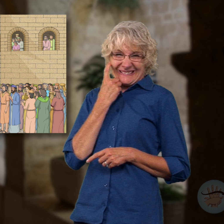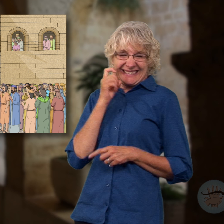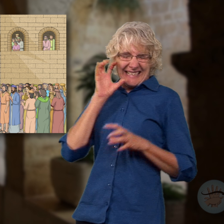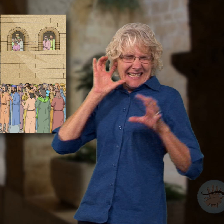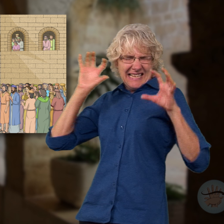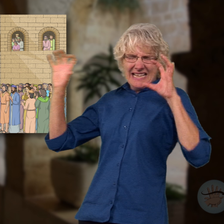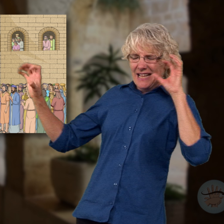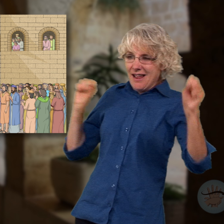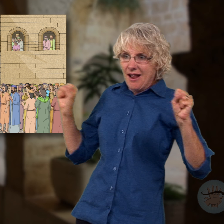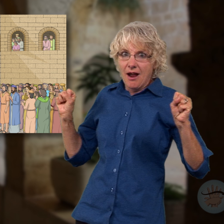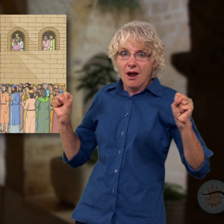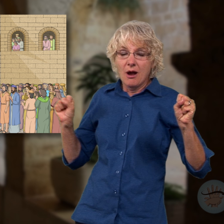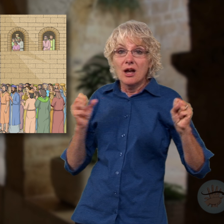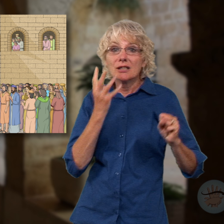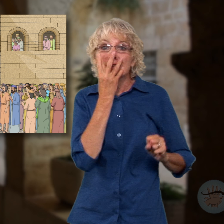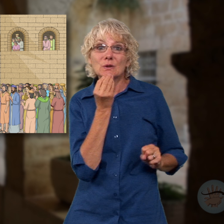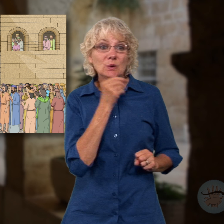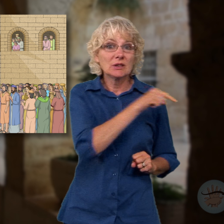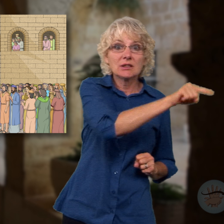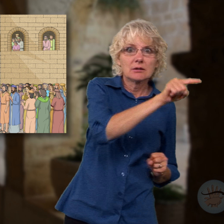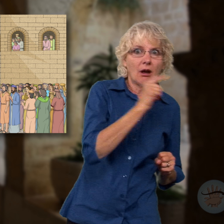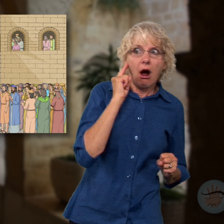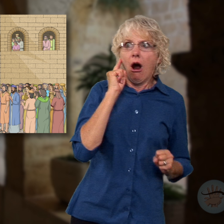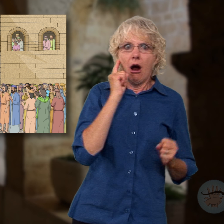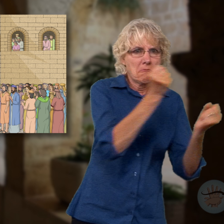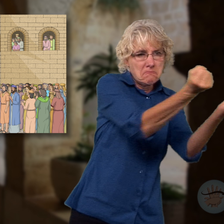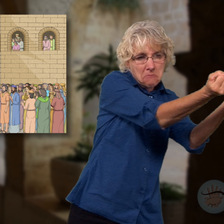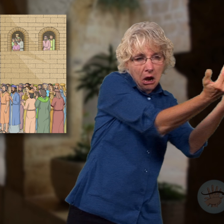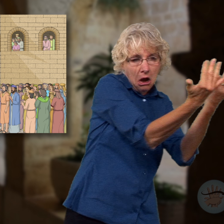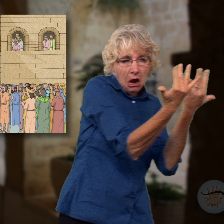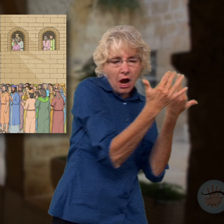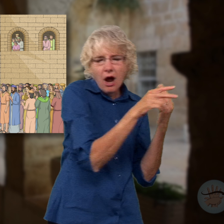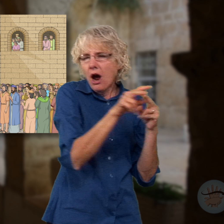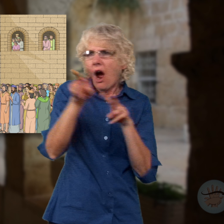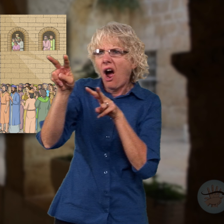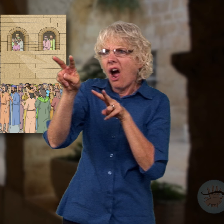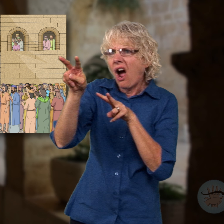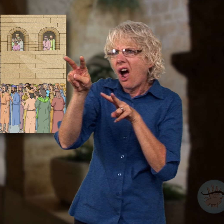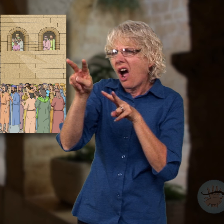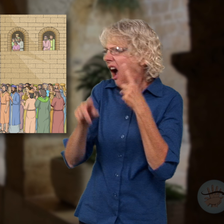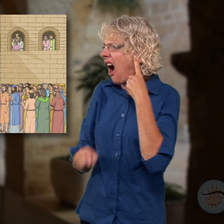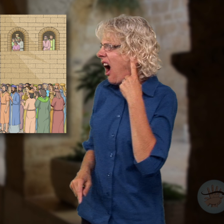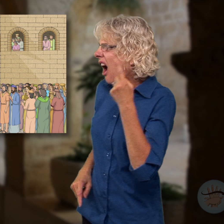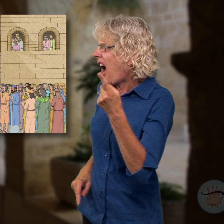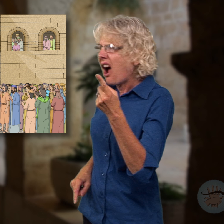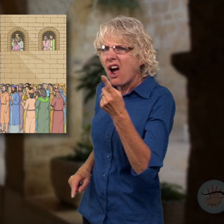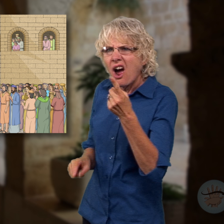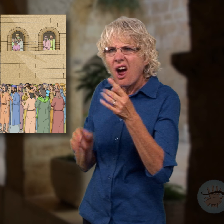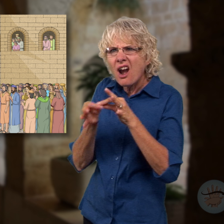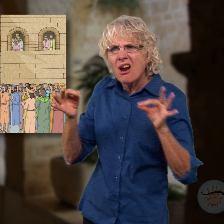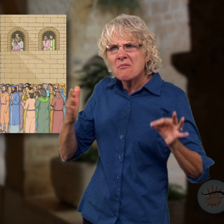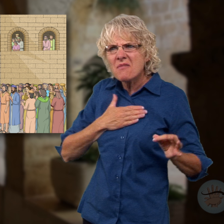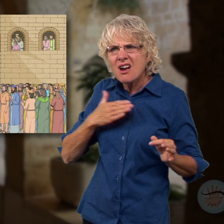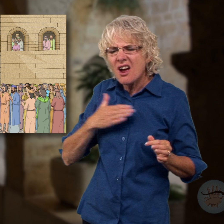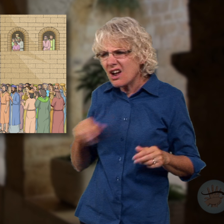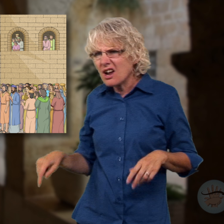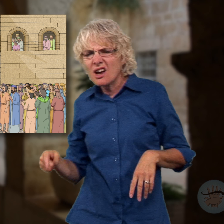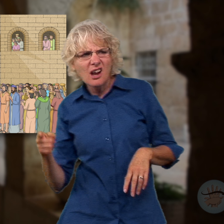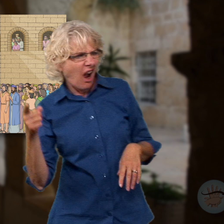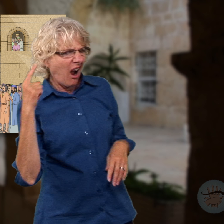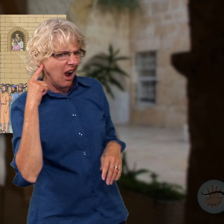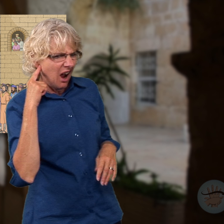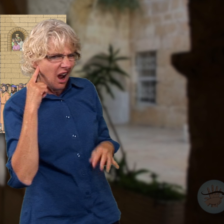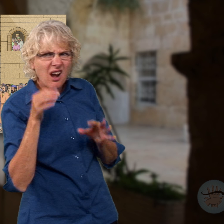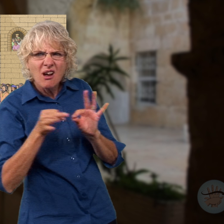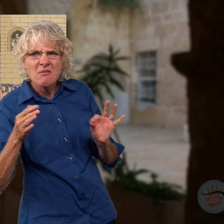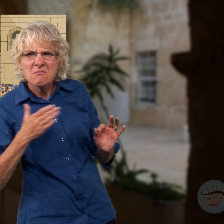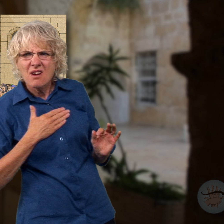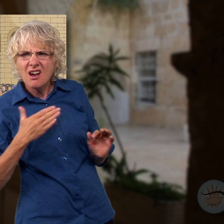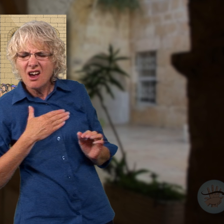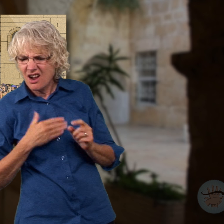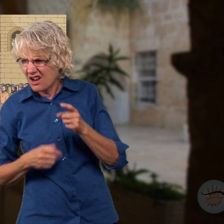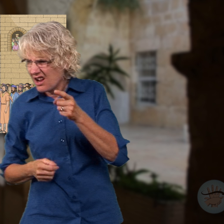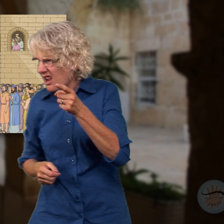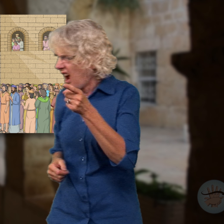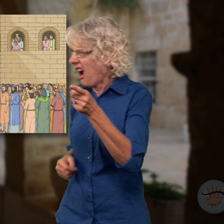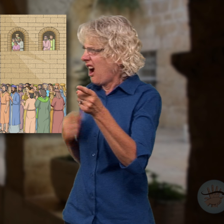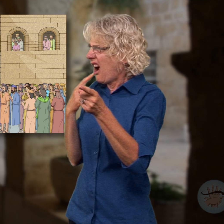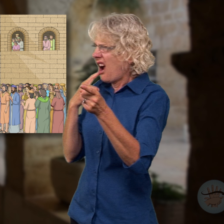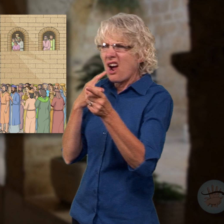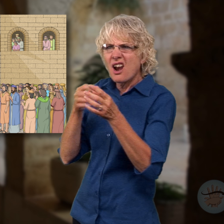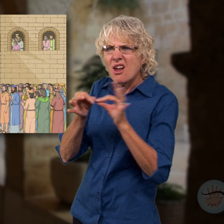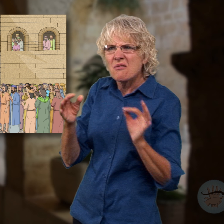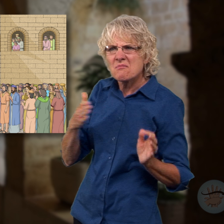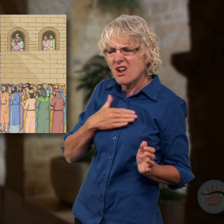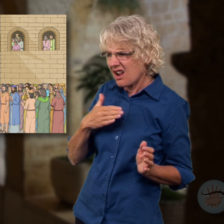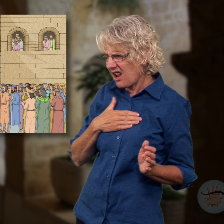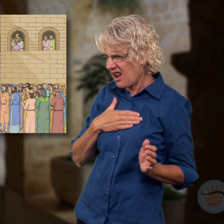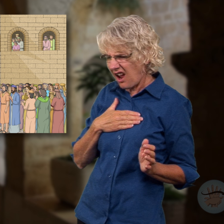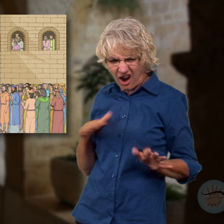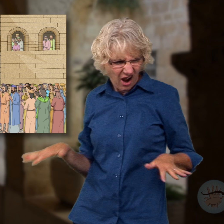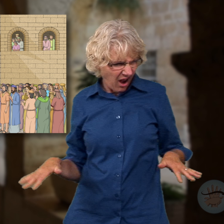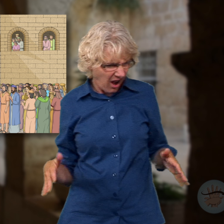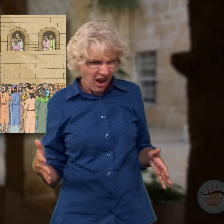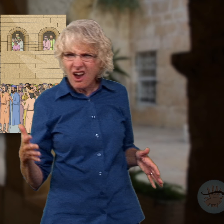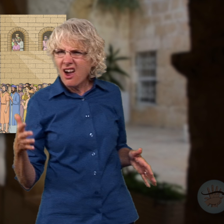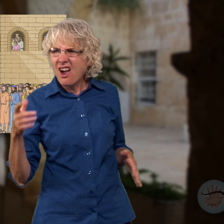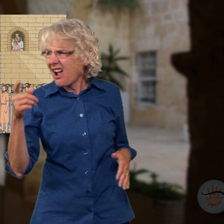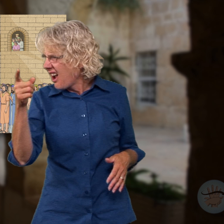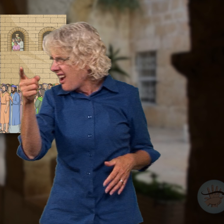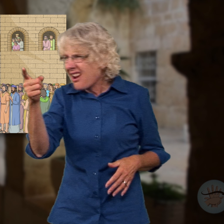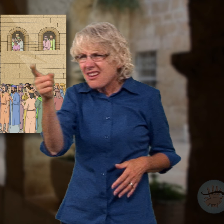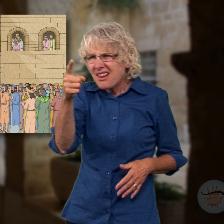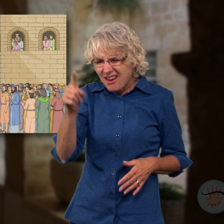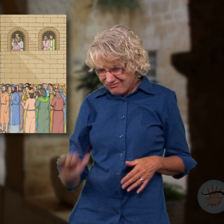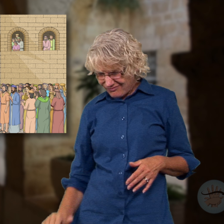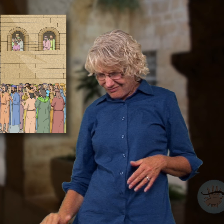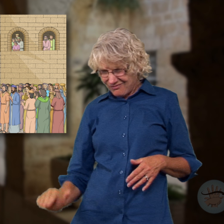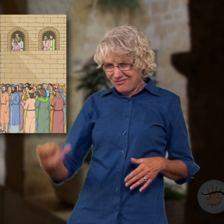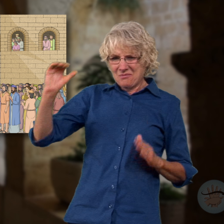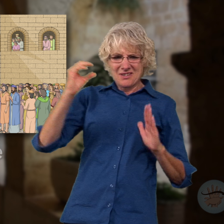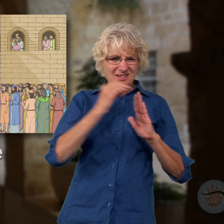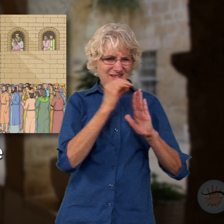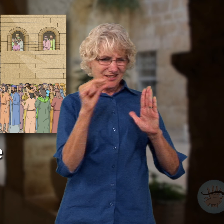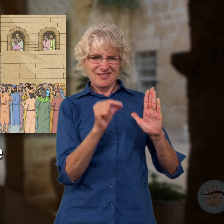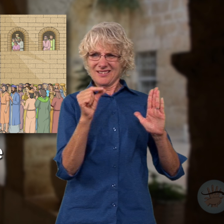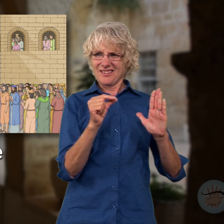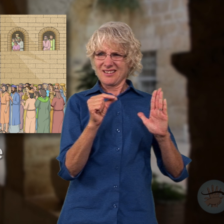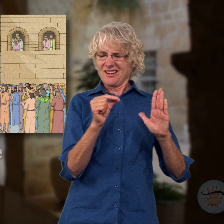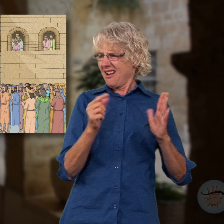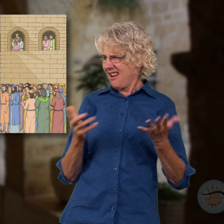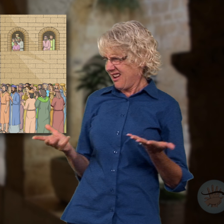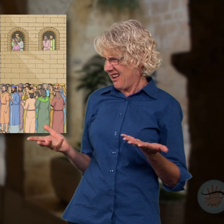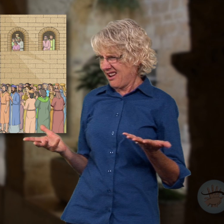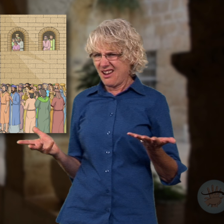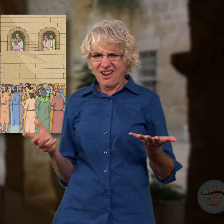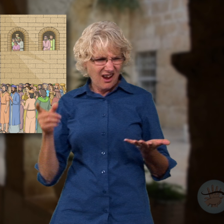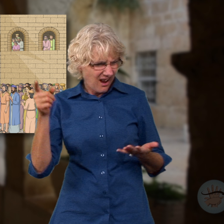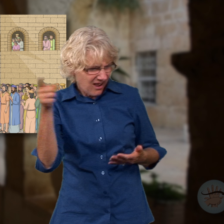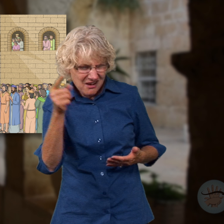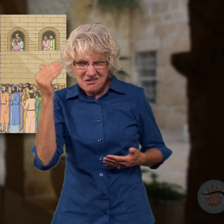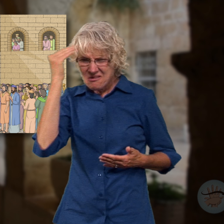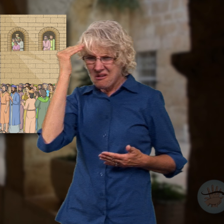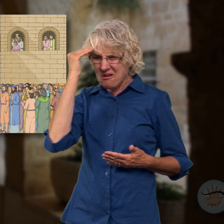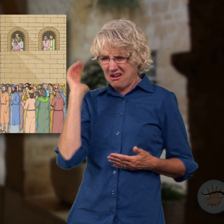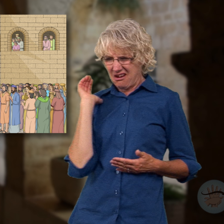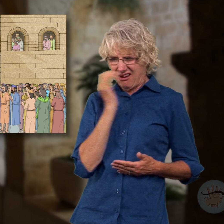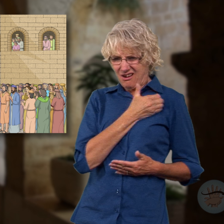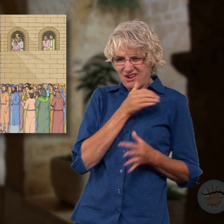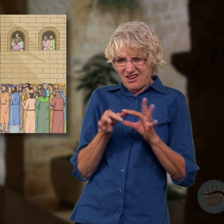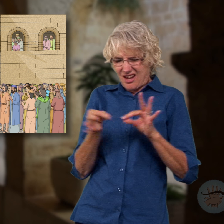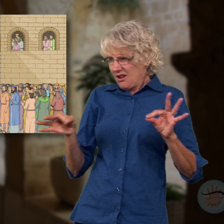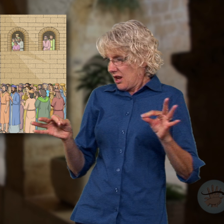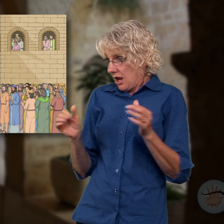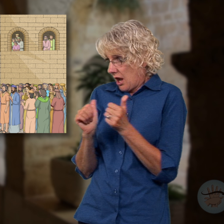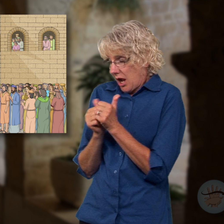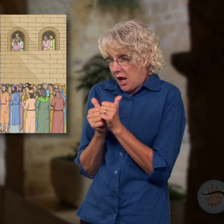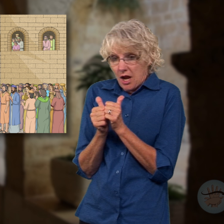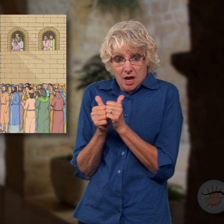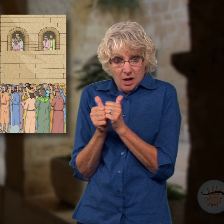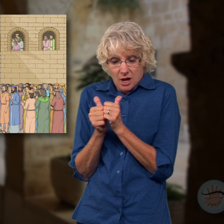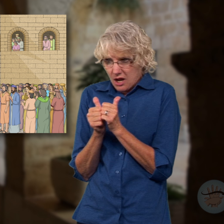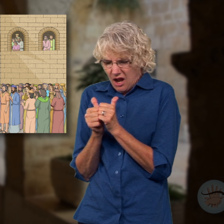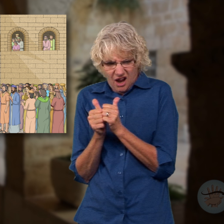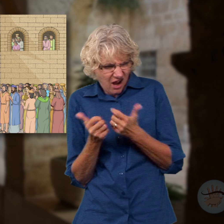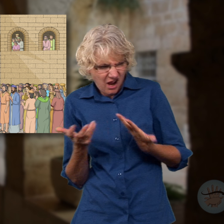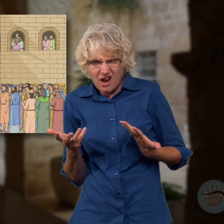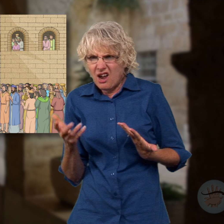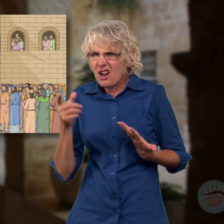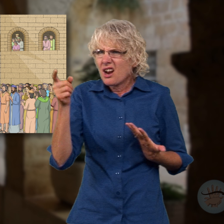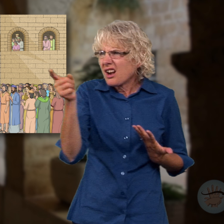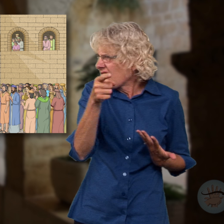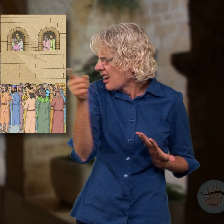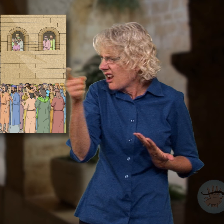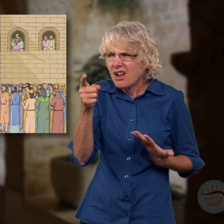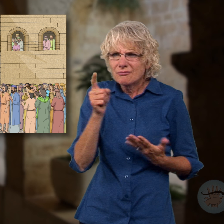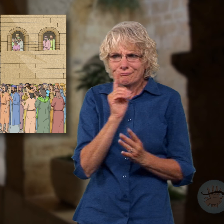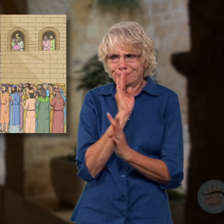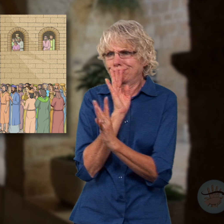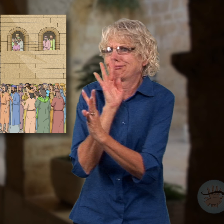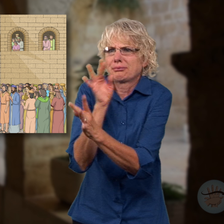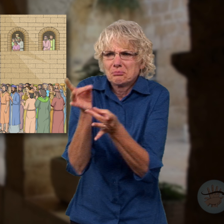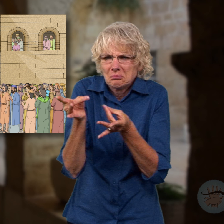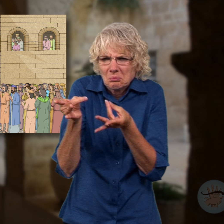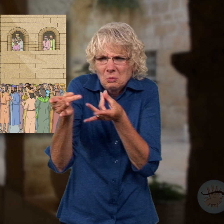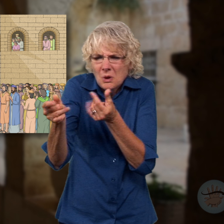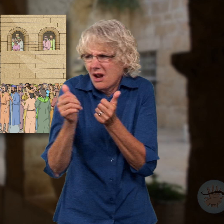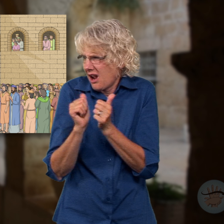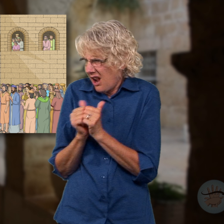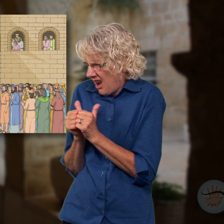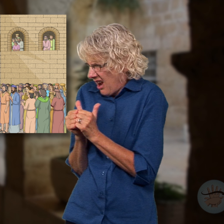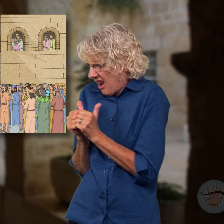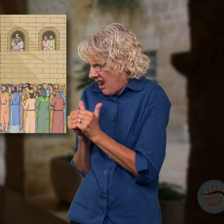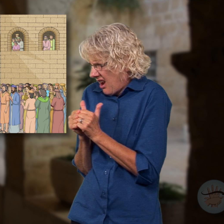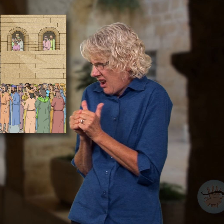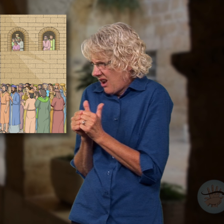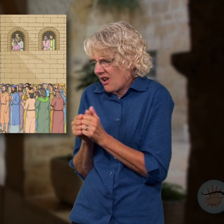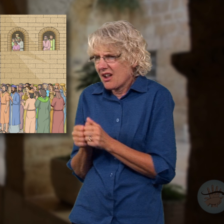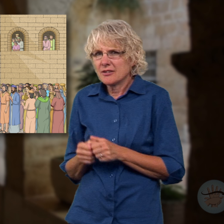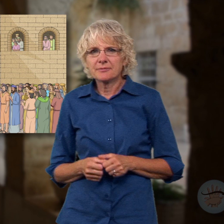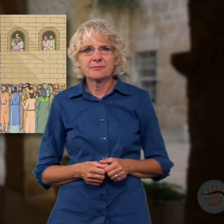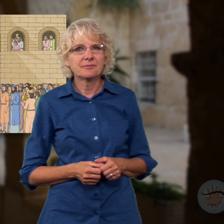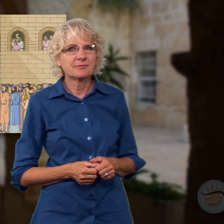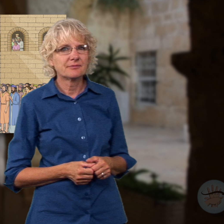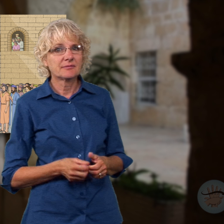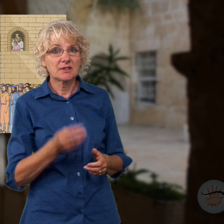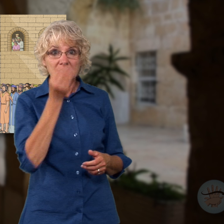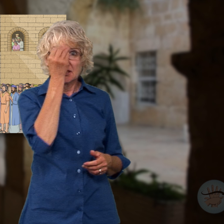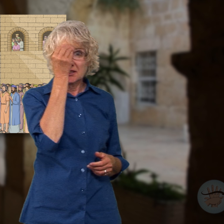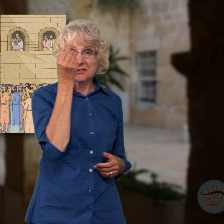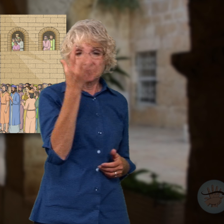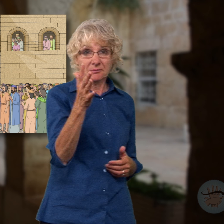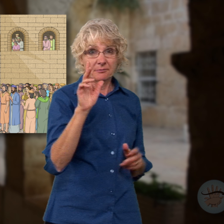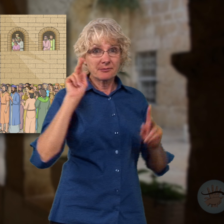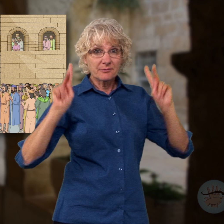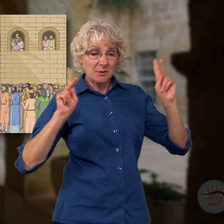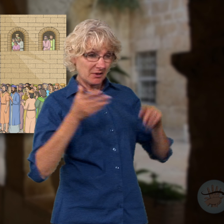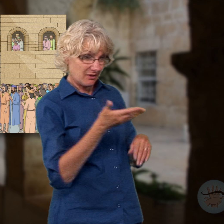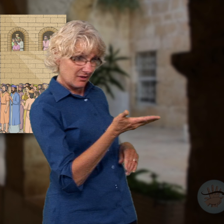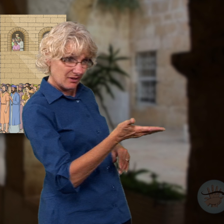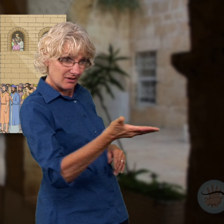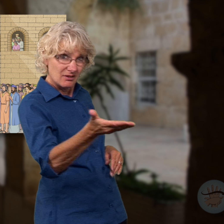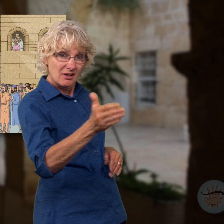Astounded and amazed, they asked, “Are not all these men who are speaking Galileans? How is it then that each of us hears them in his own native language? Parthians, Medes, and Elamites;